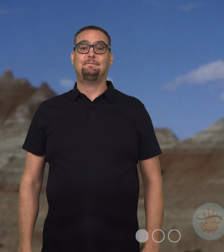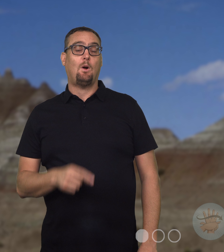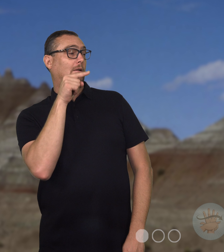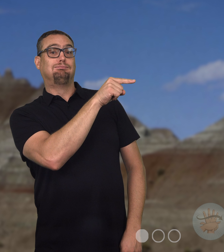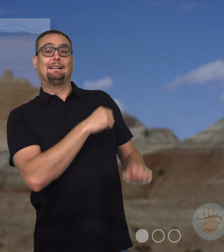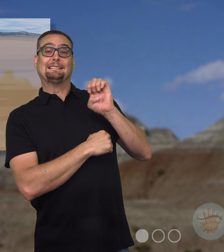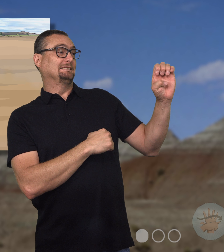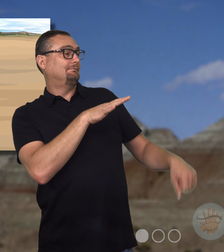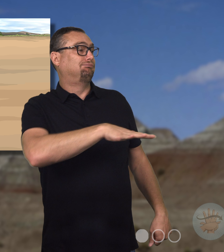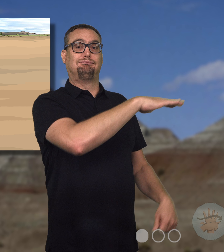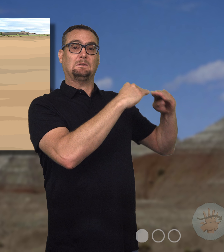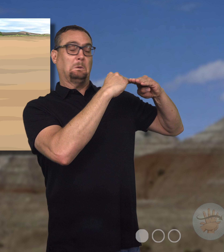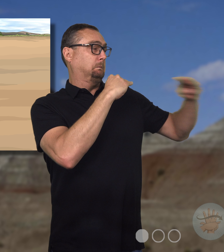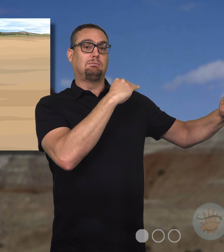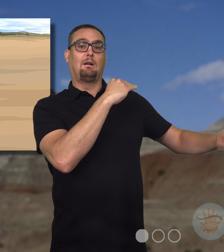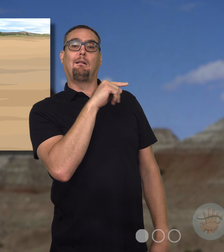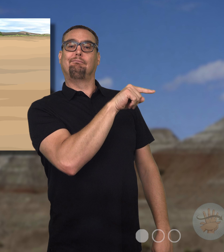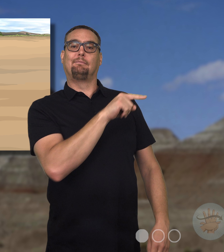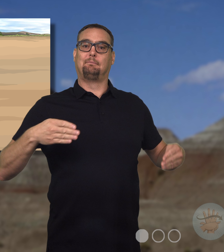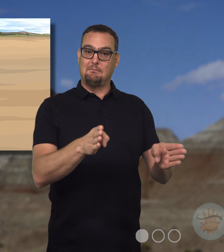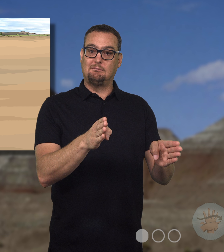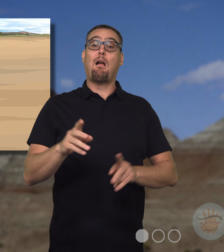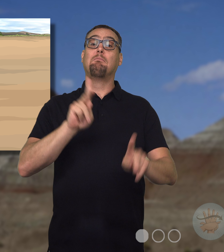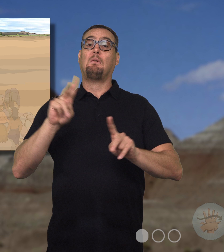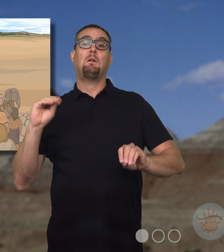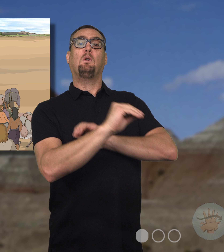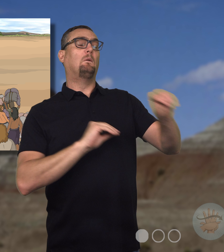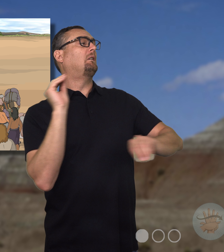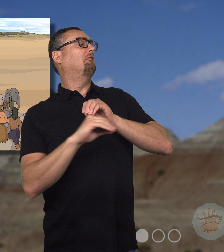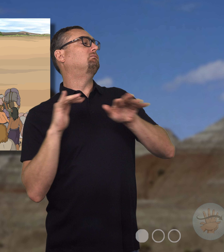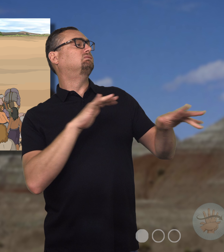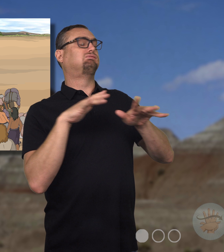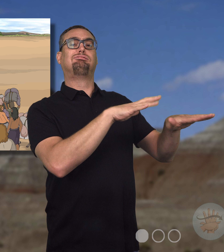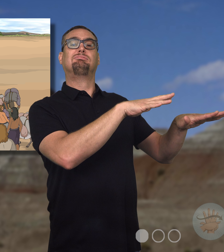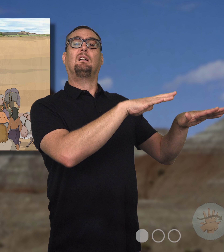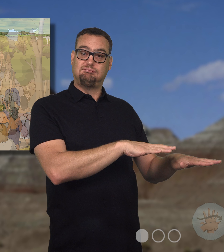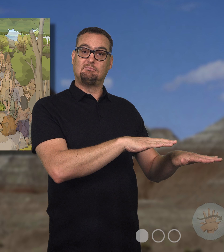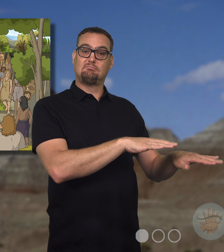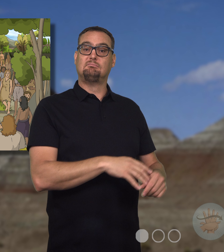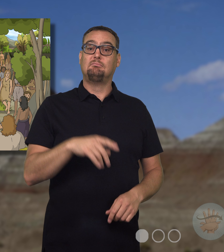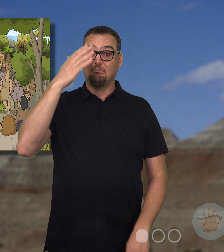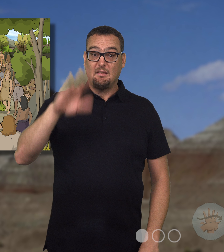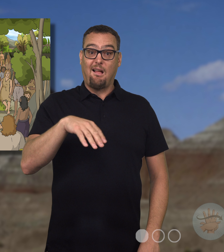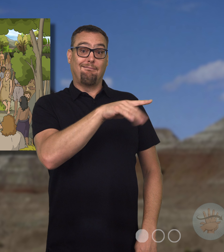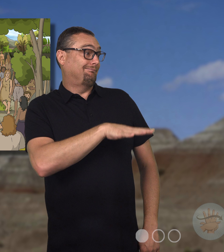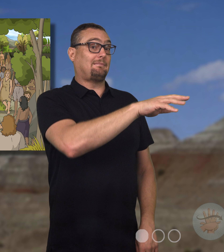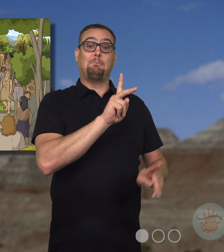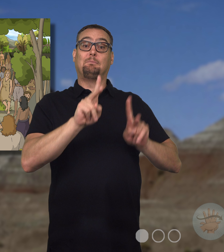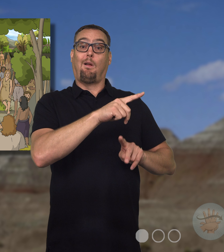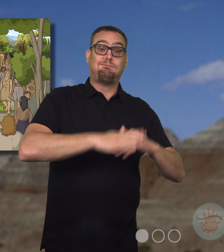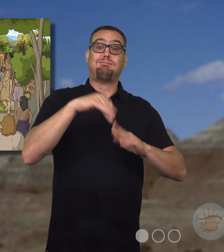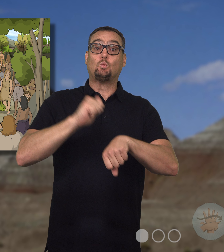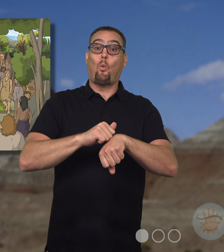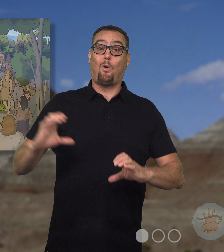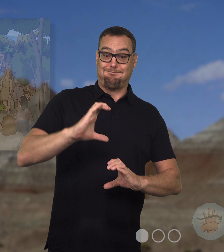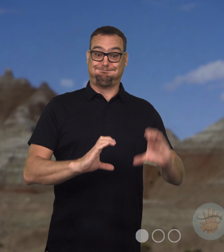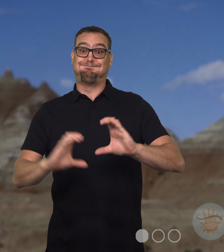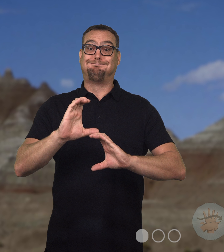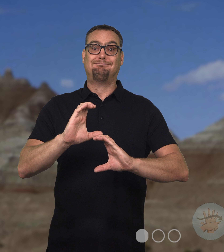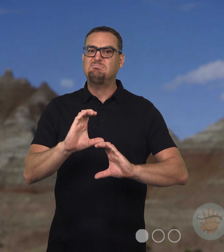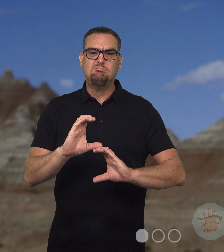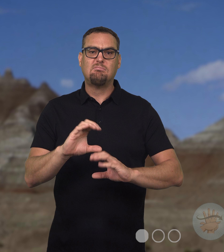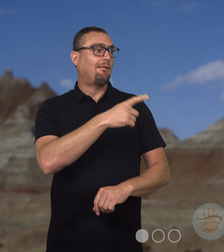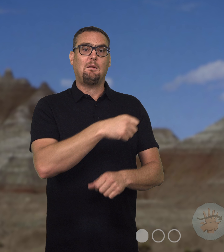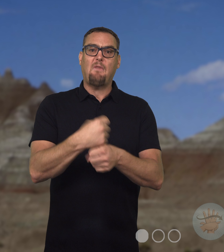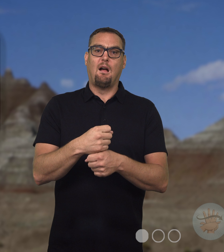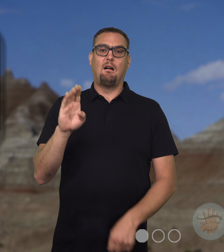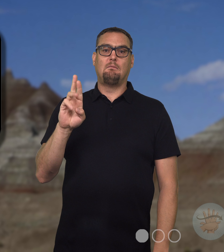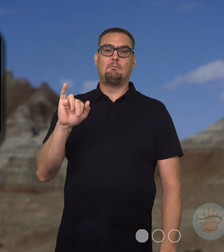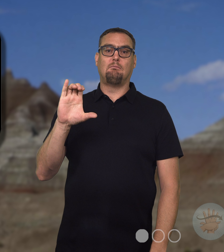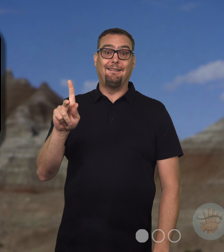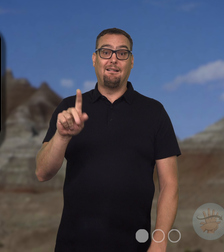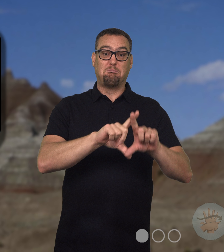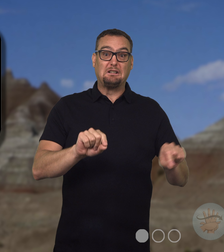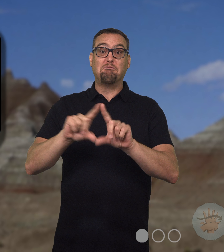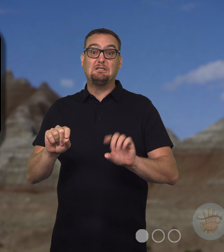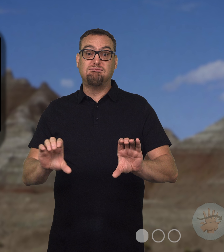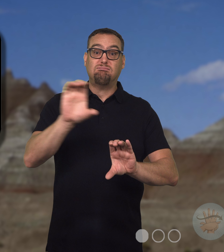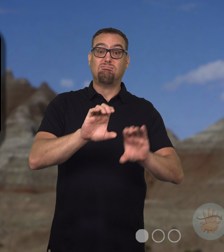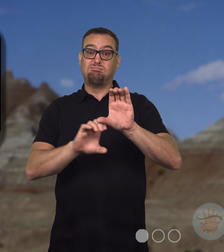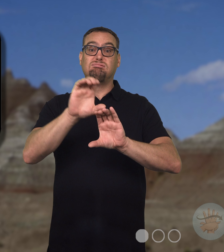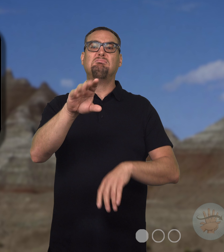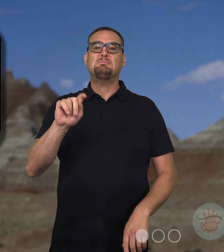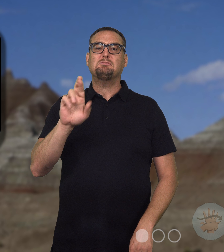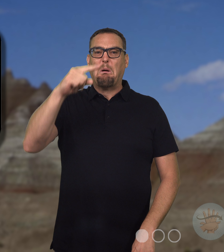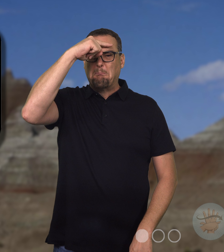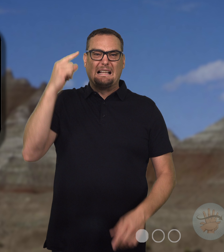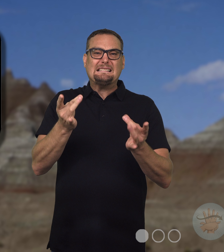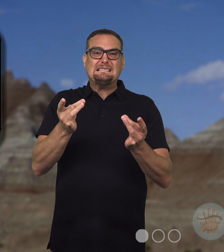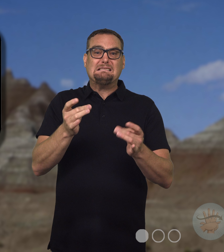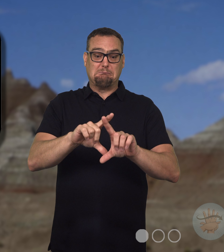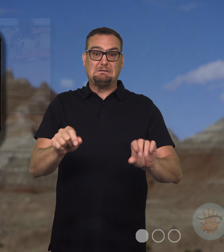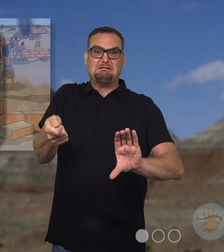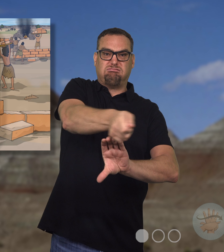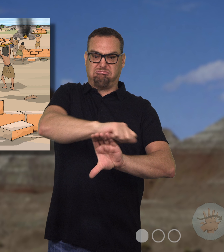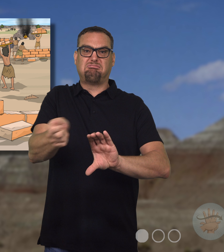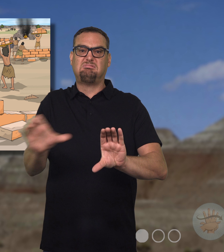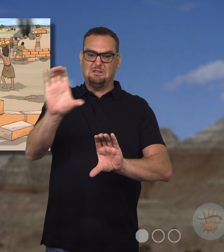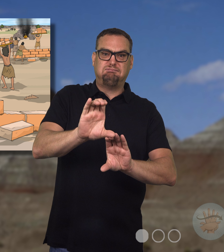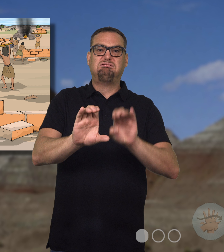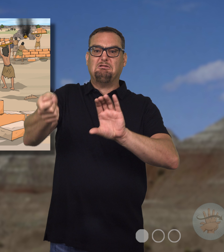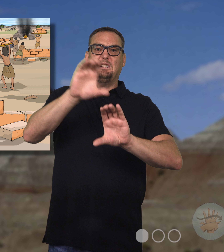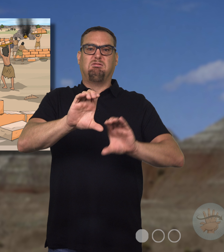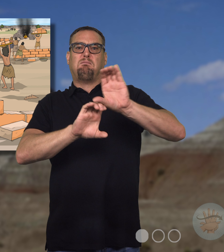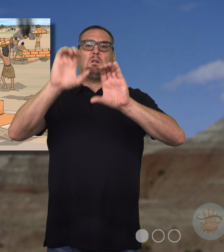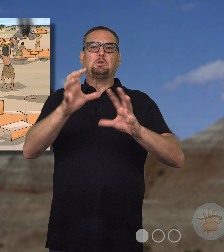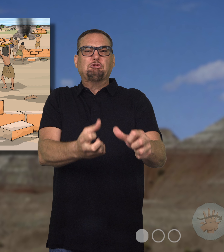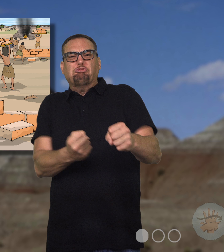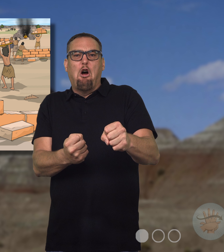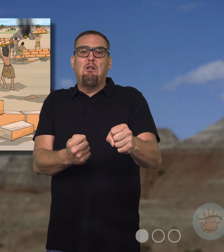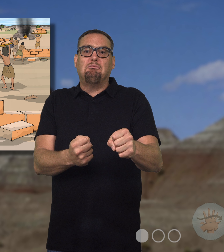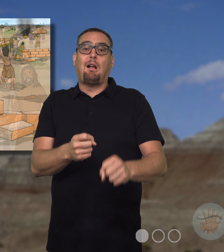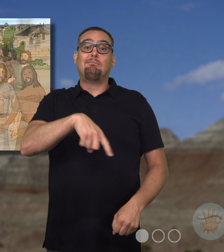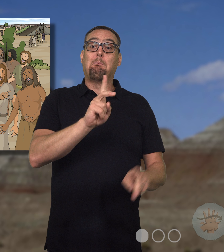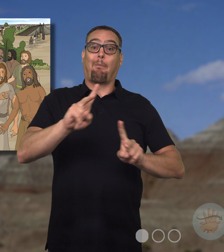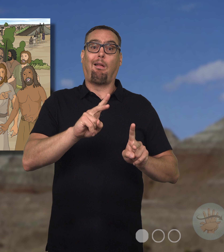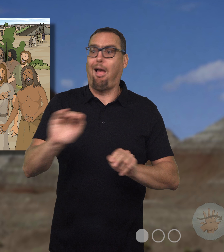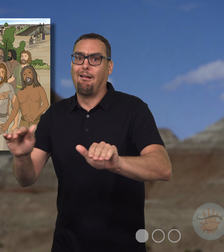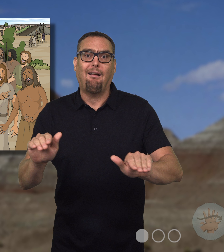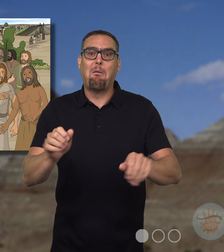And as people journeyed eastward, they found a plain in the land of Shinar and settled there.